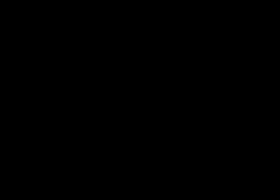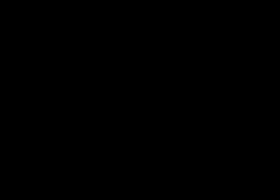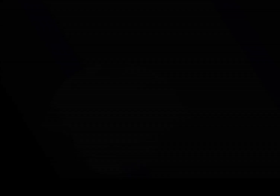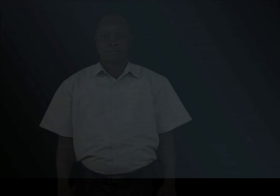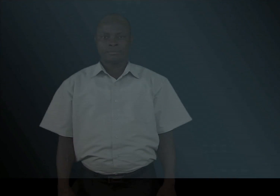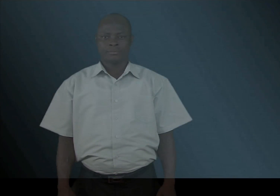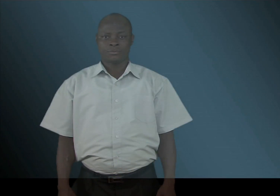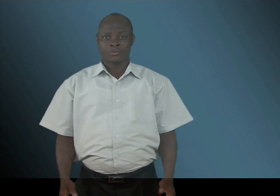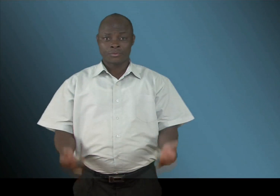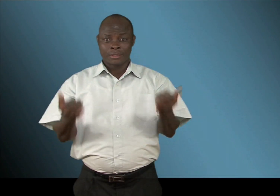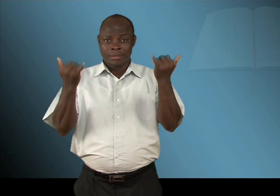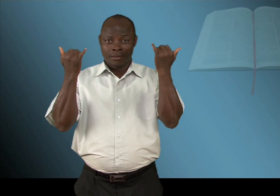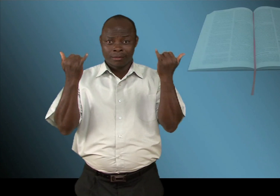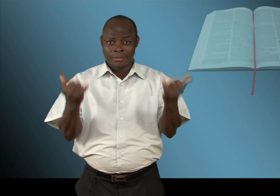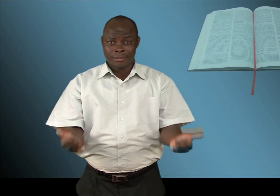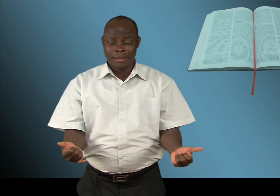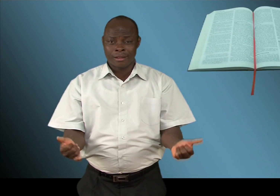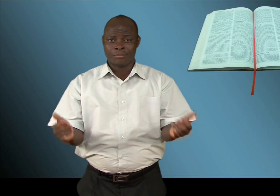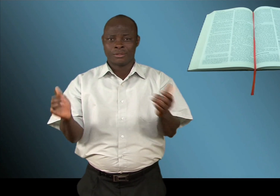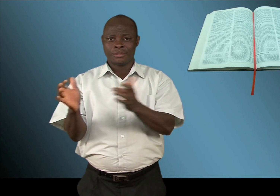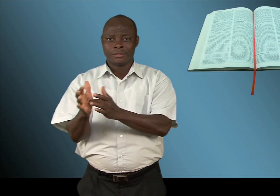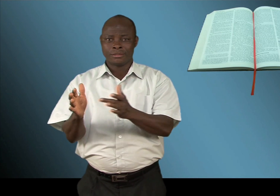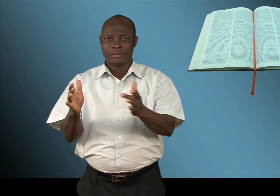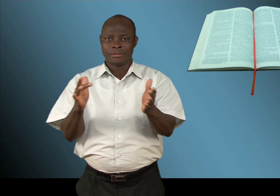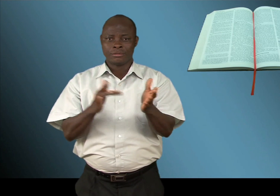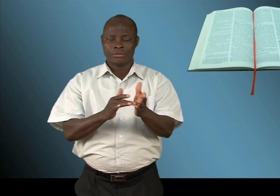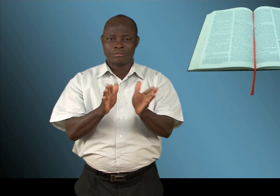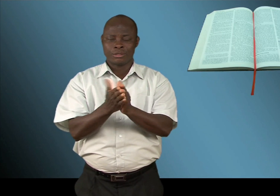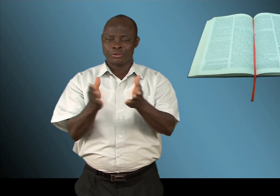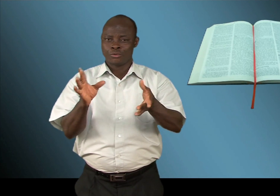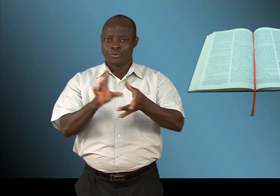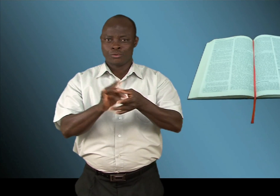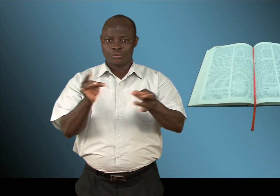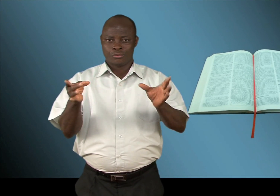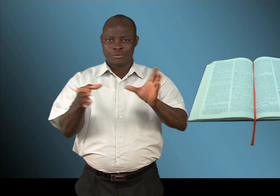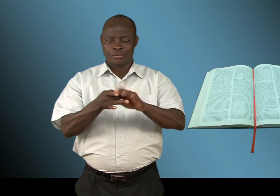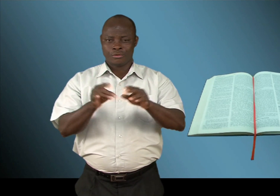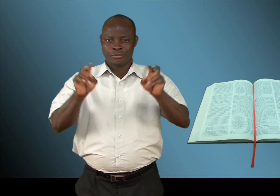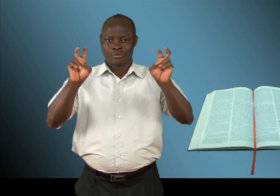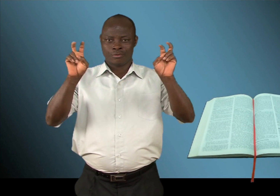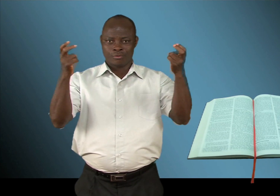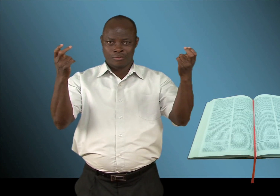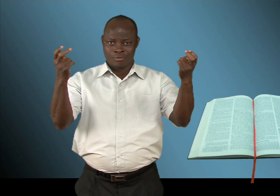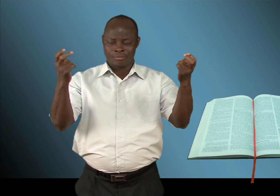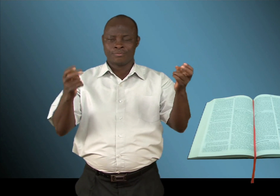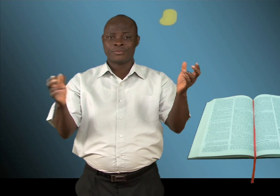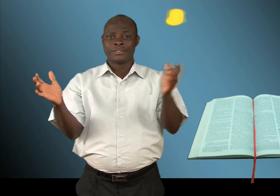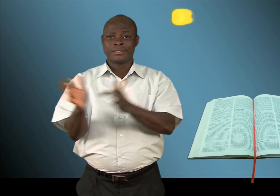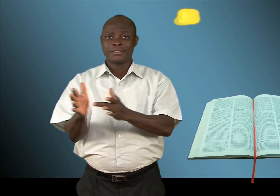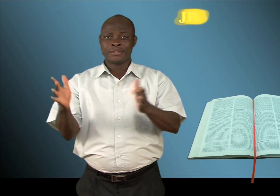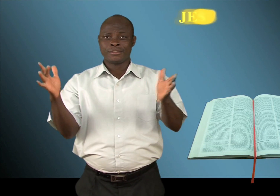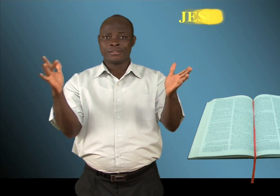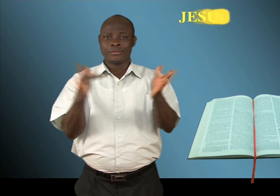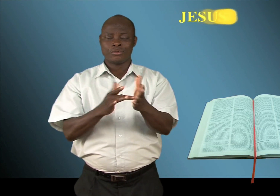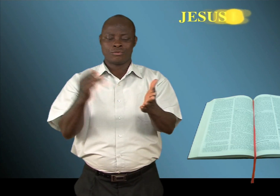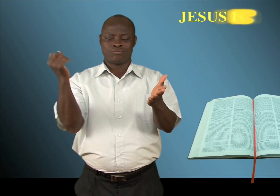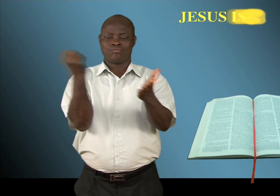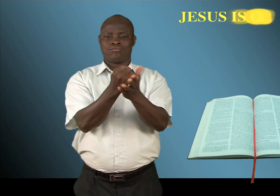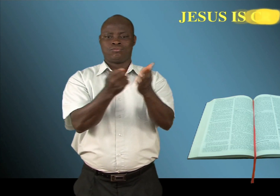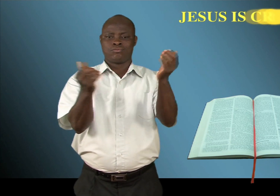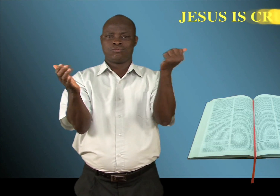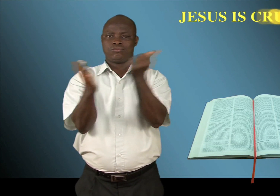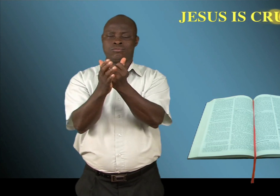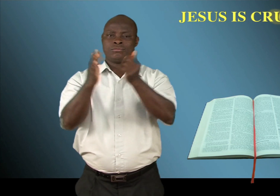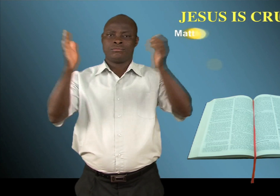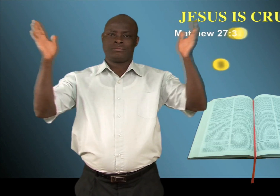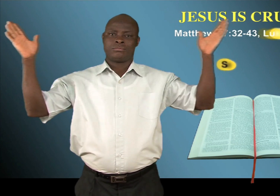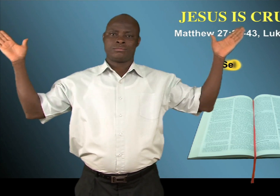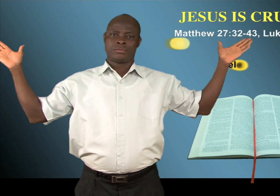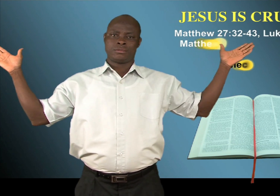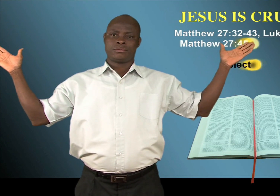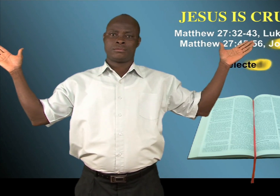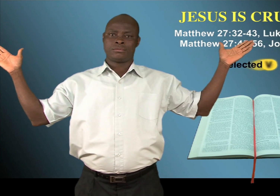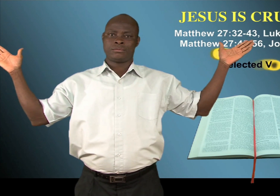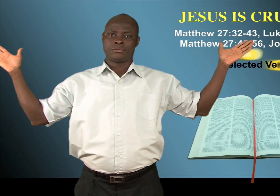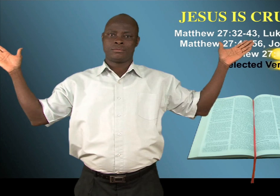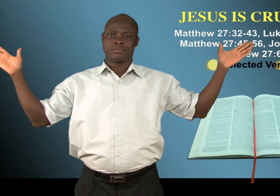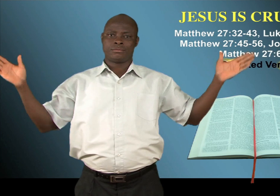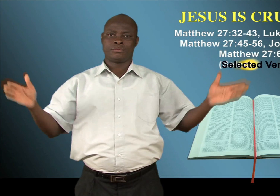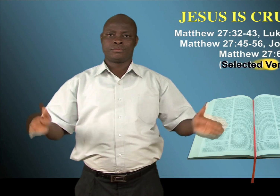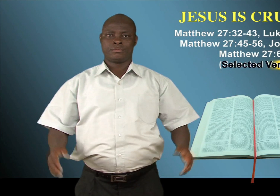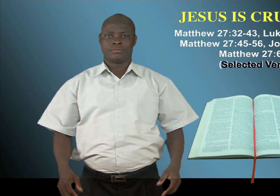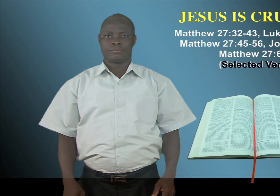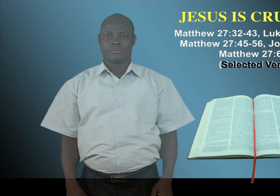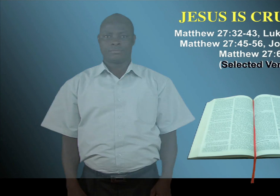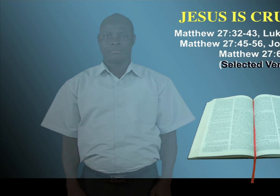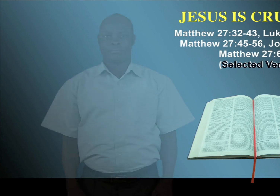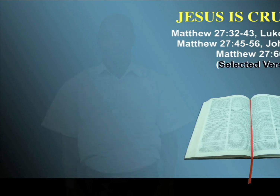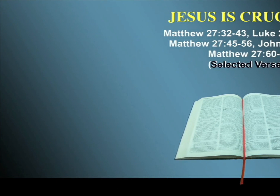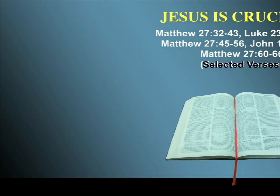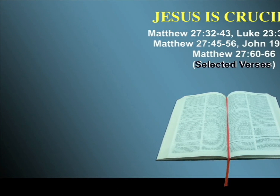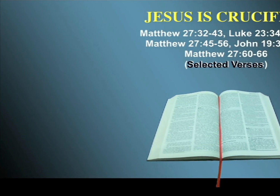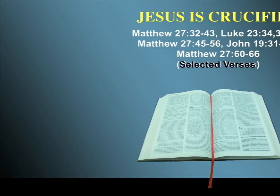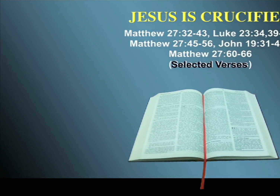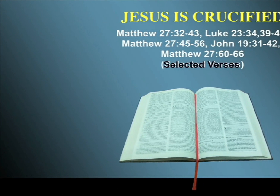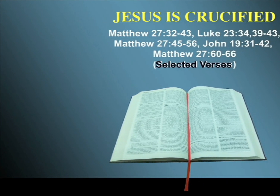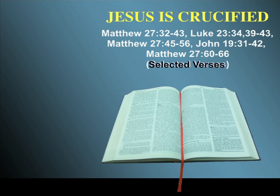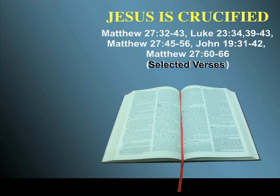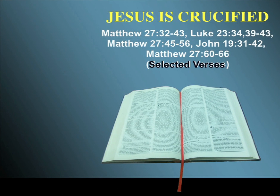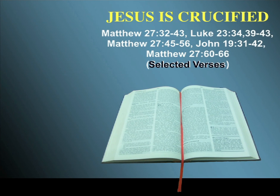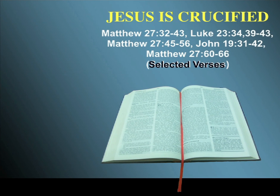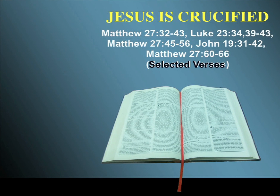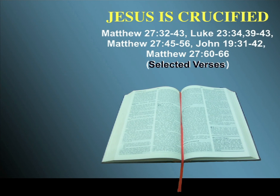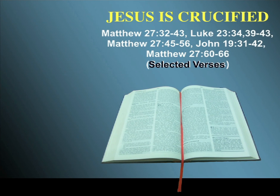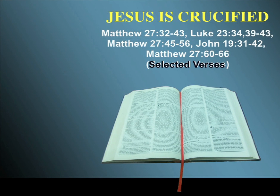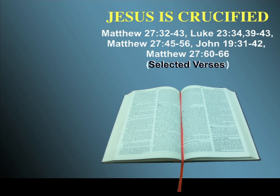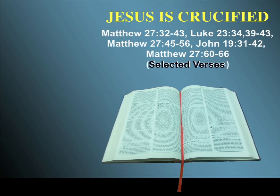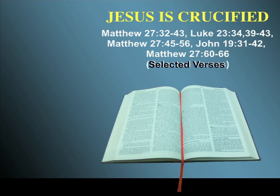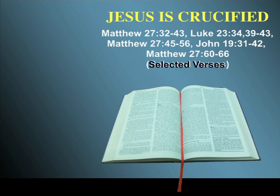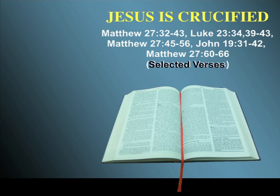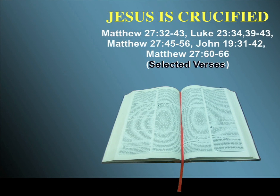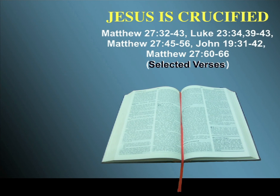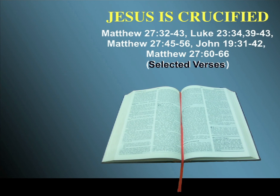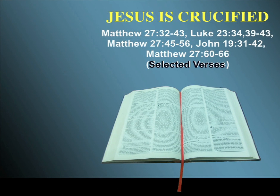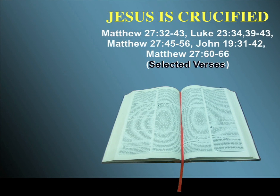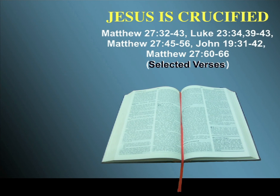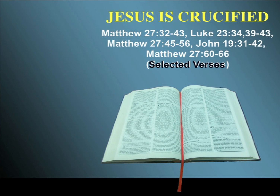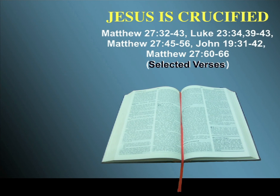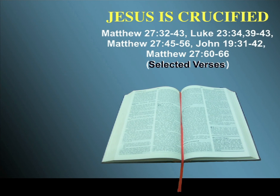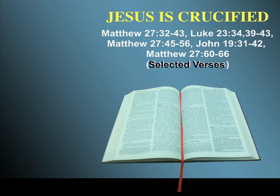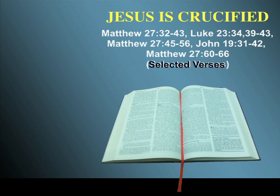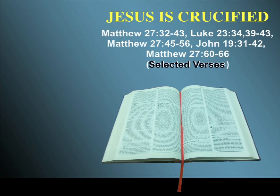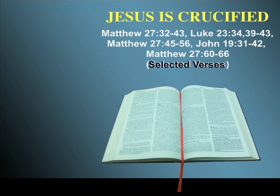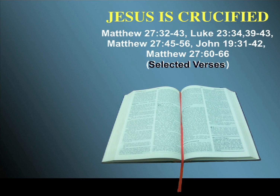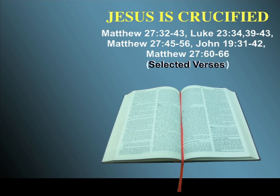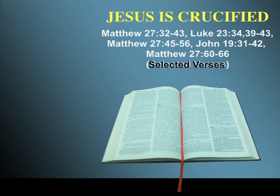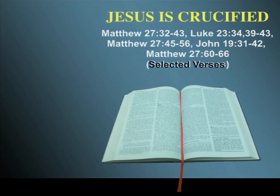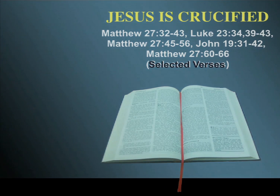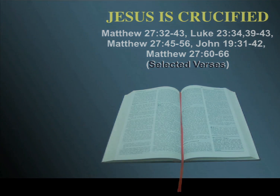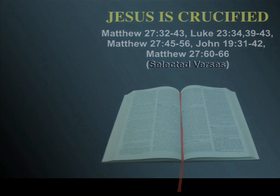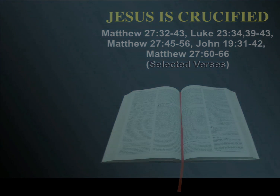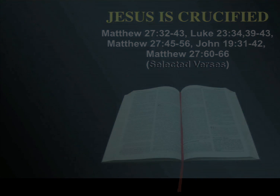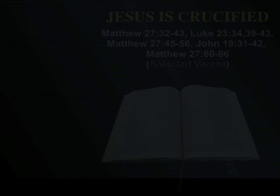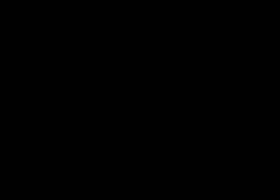Jesus is crucified